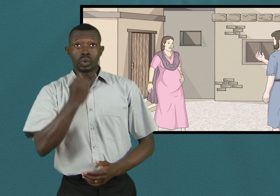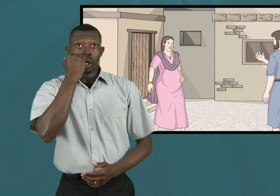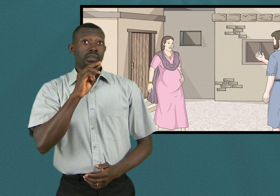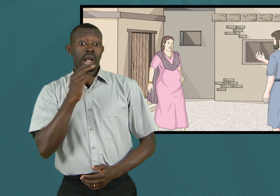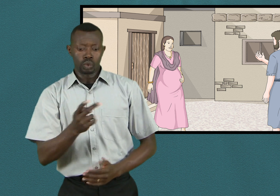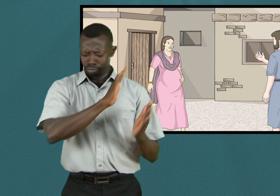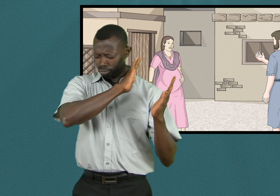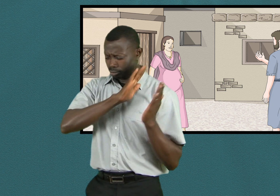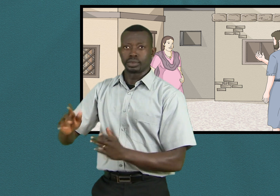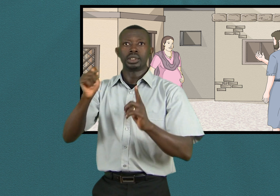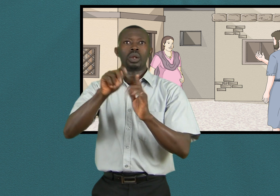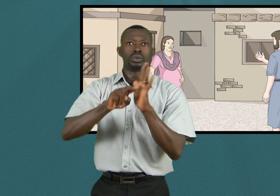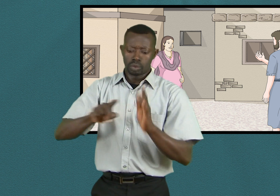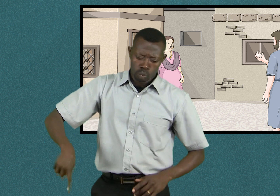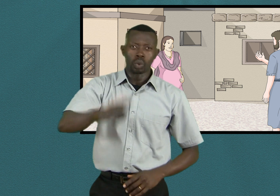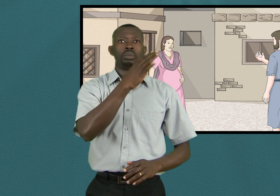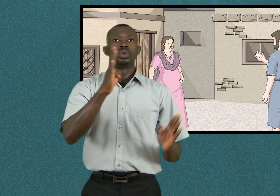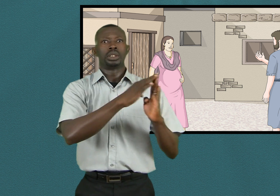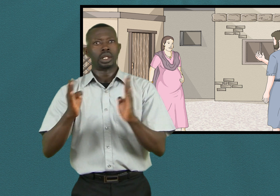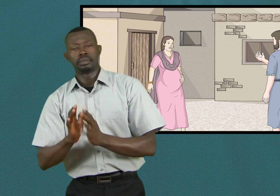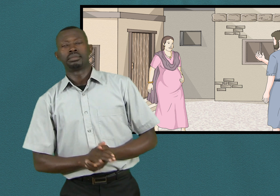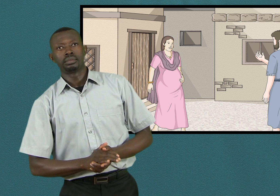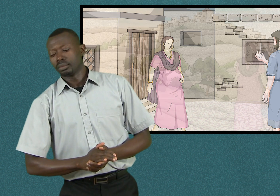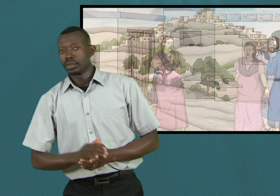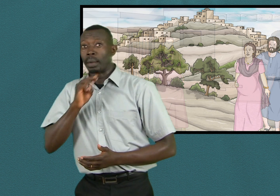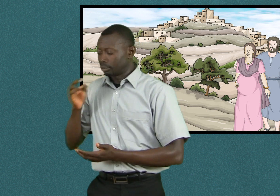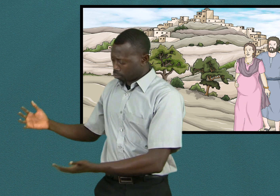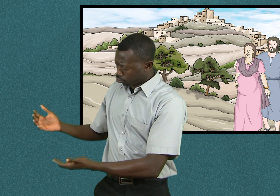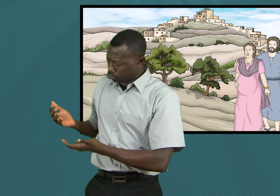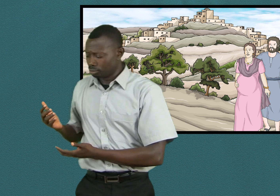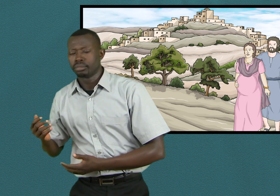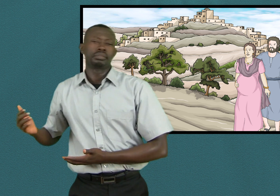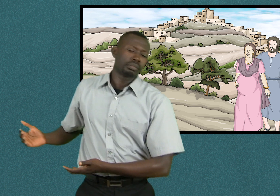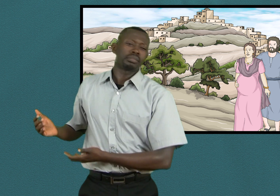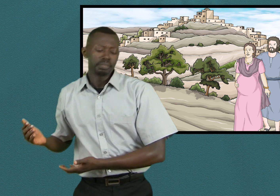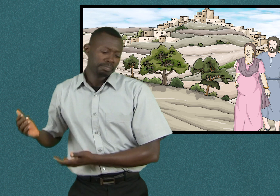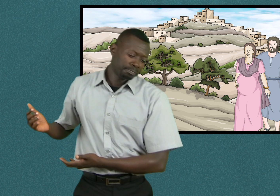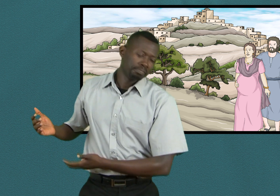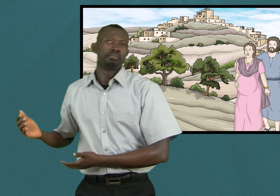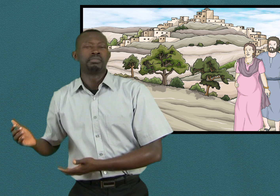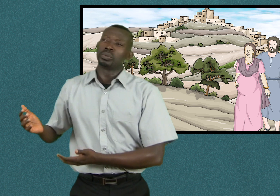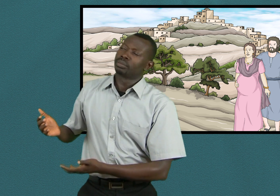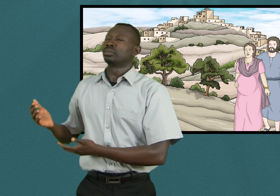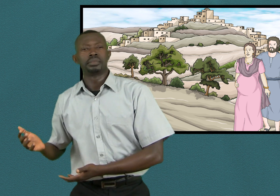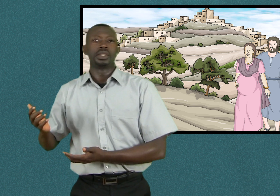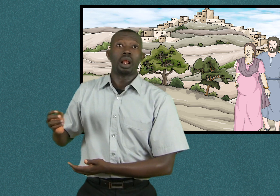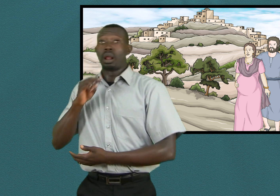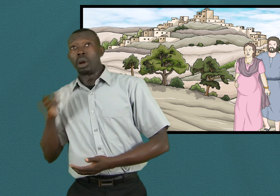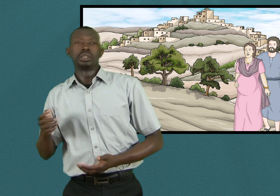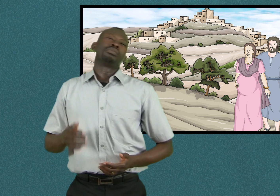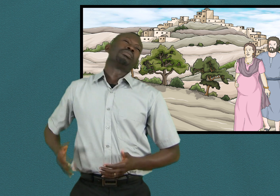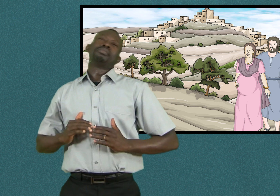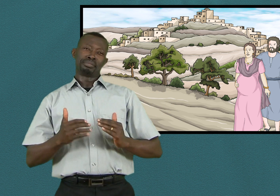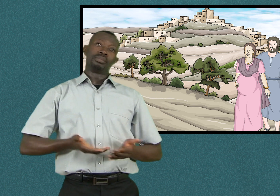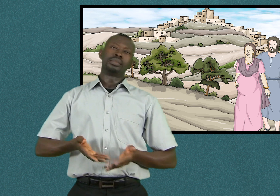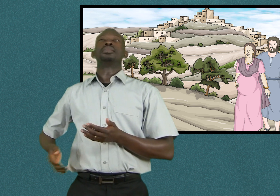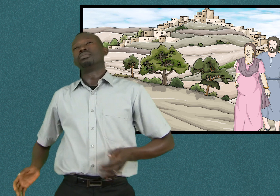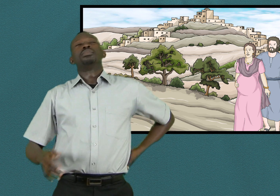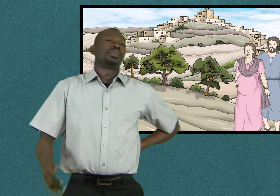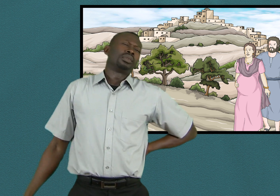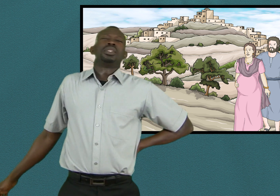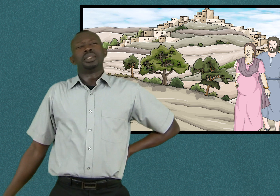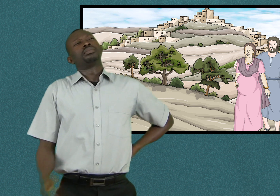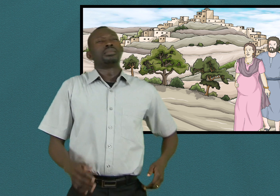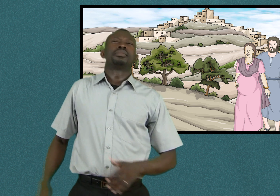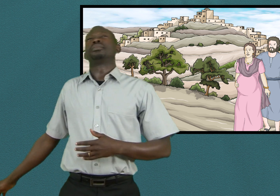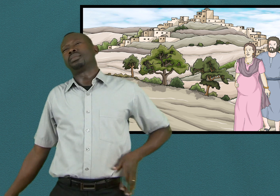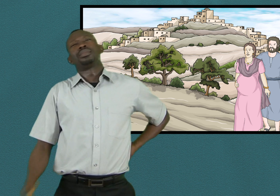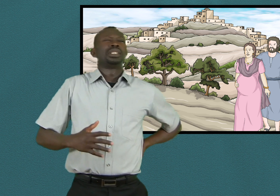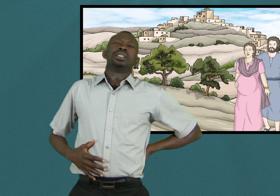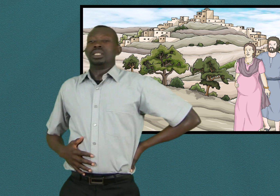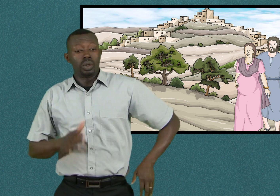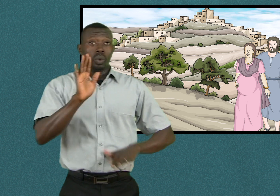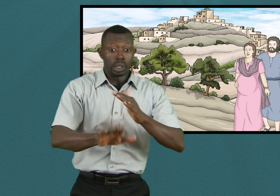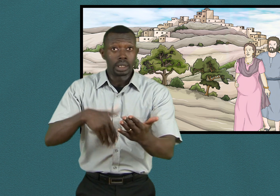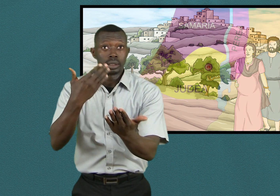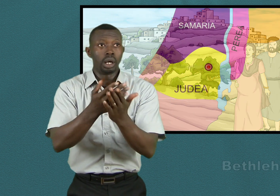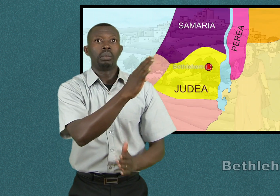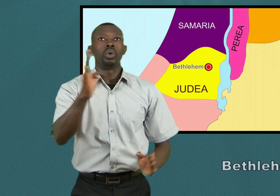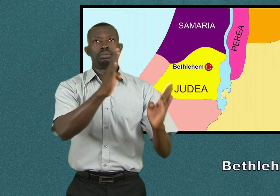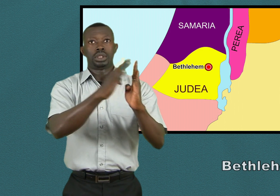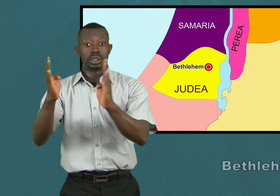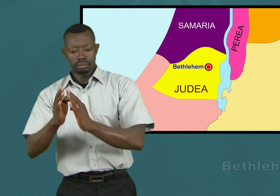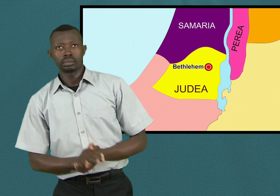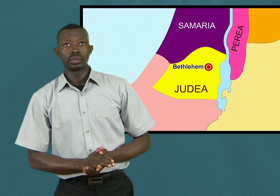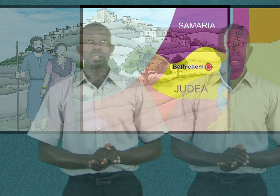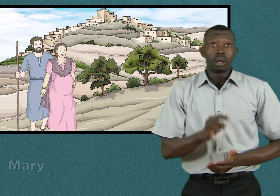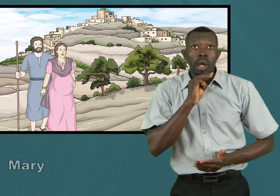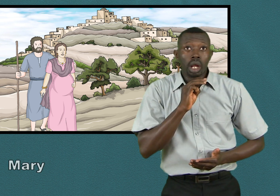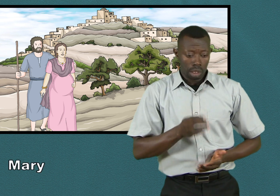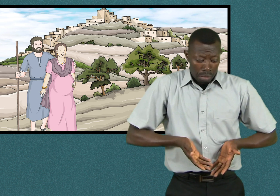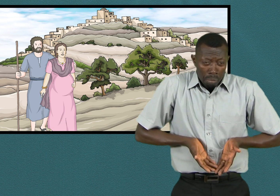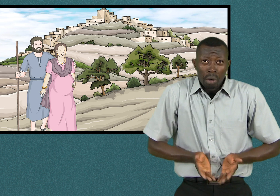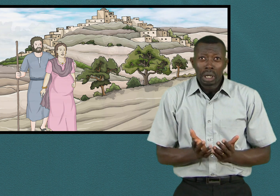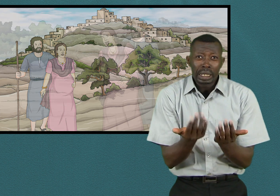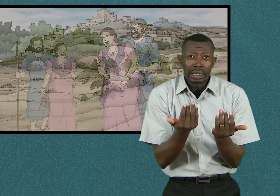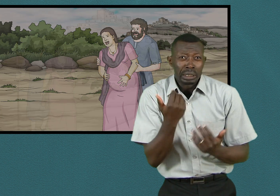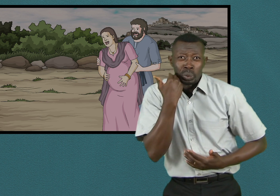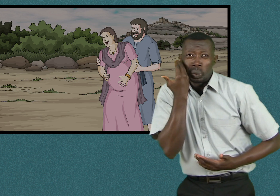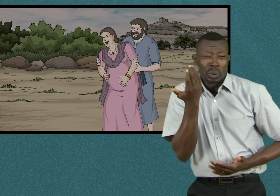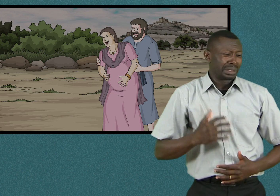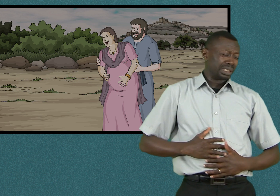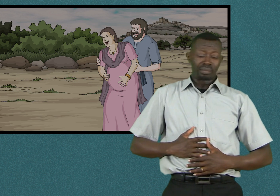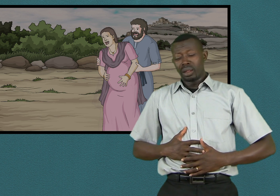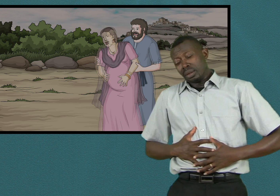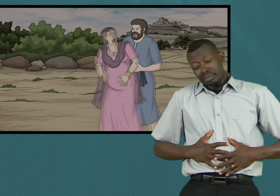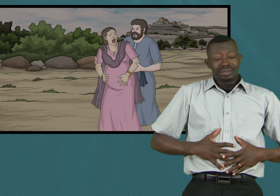He went there to register with Mary, who was pledged to him in marriage and was expecting a child.